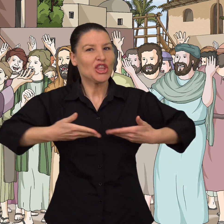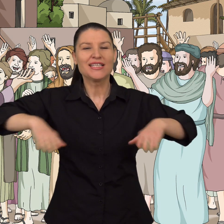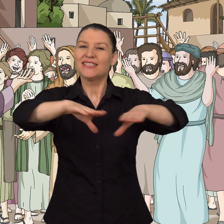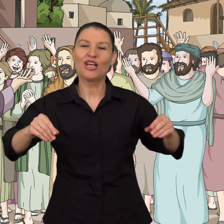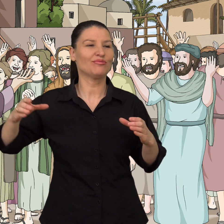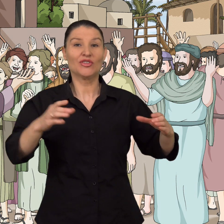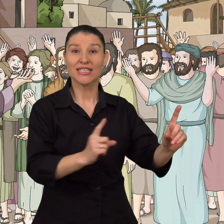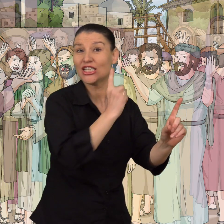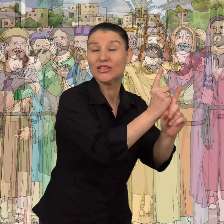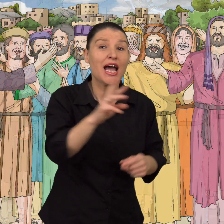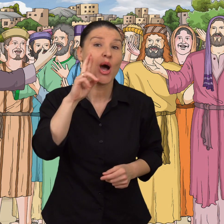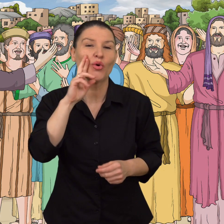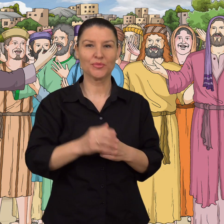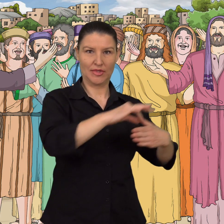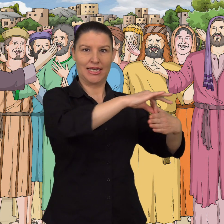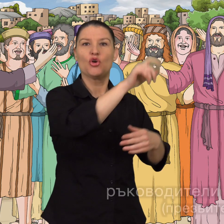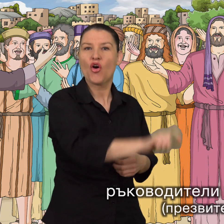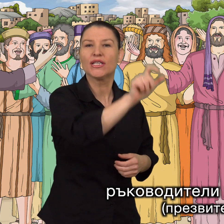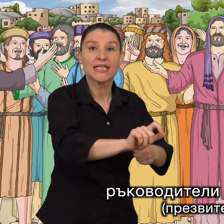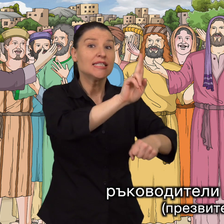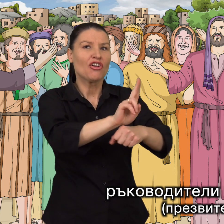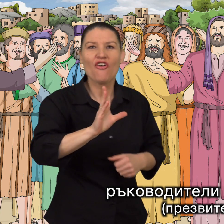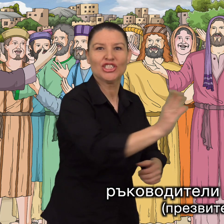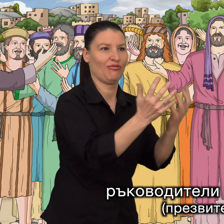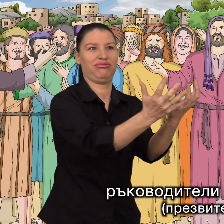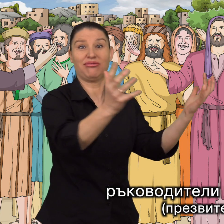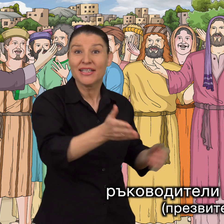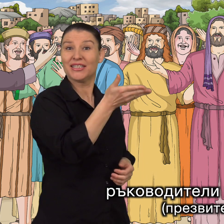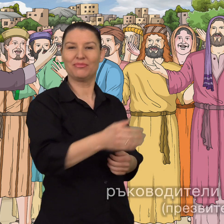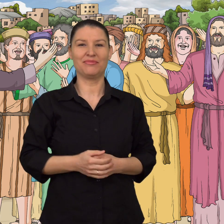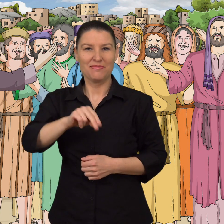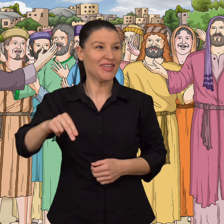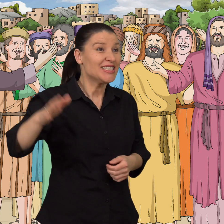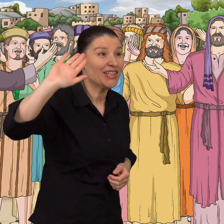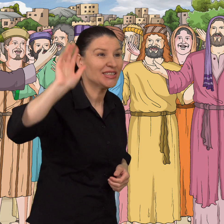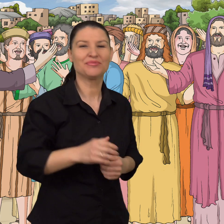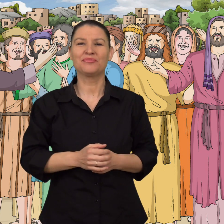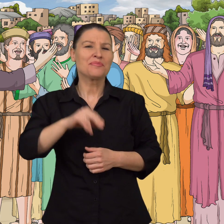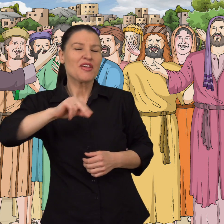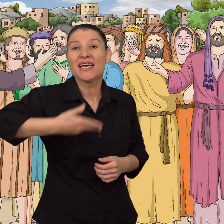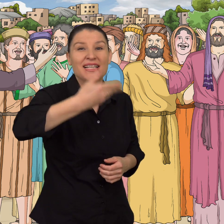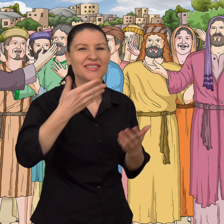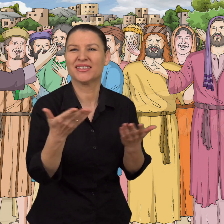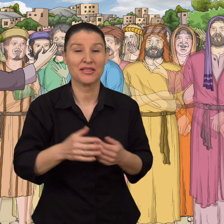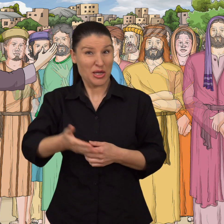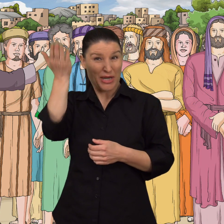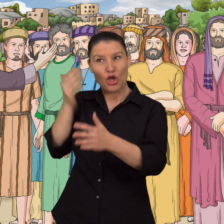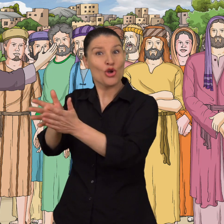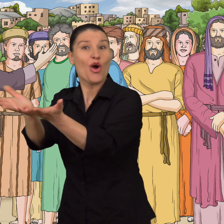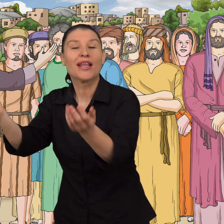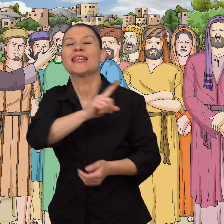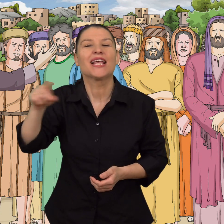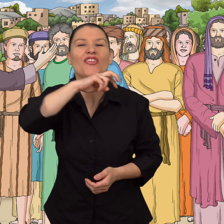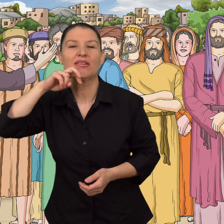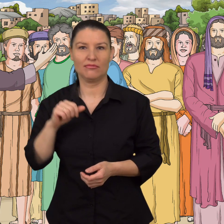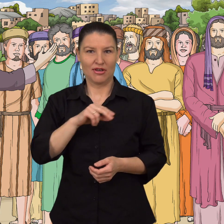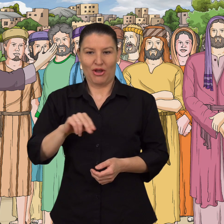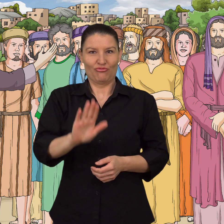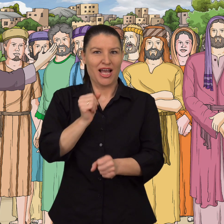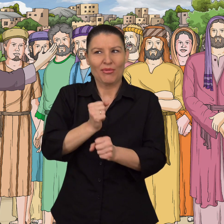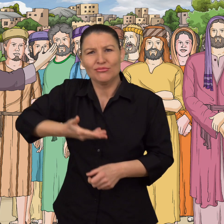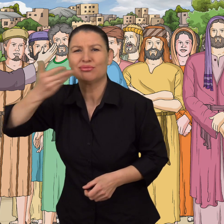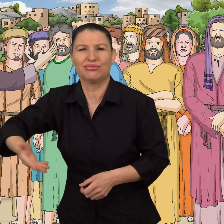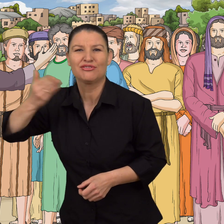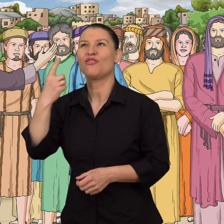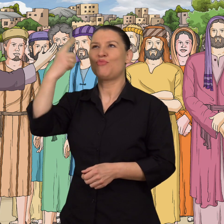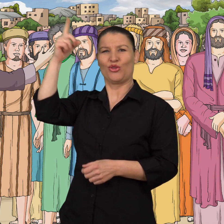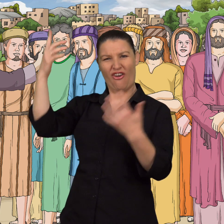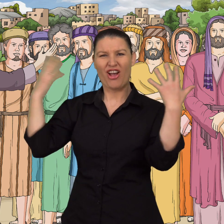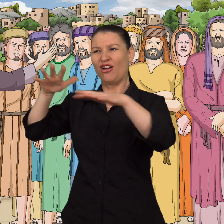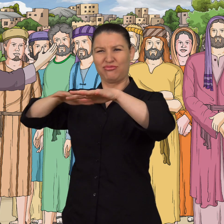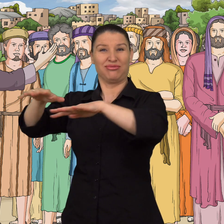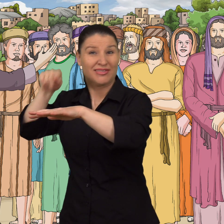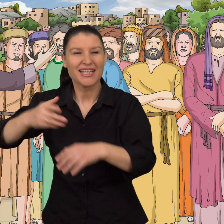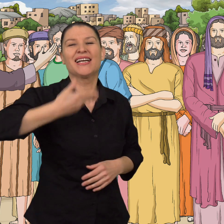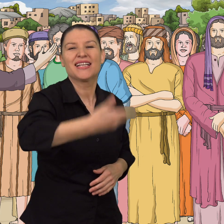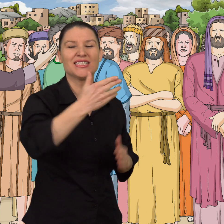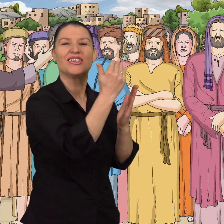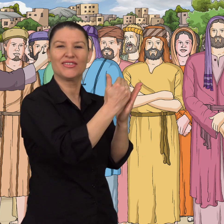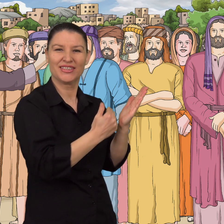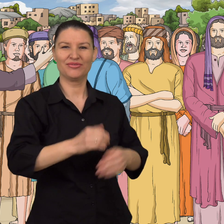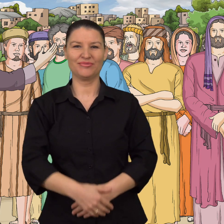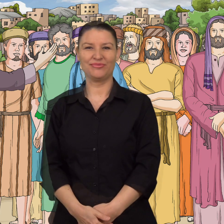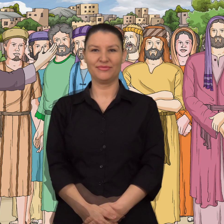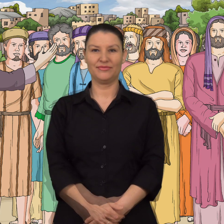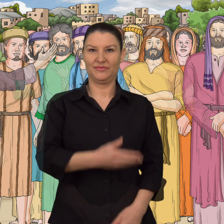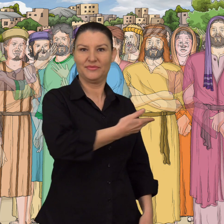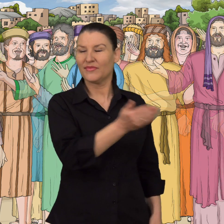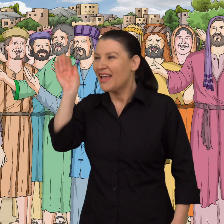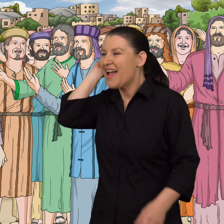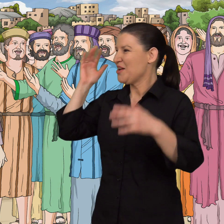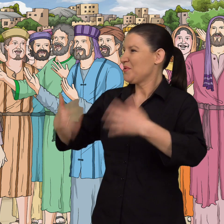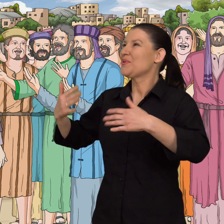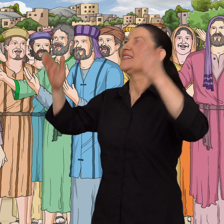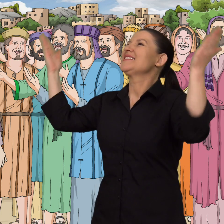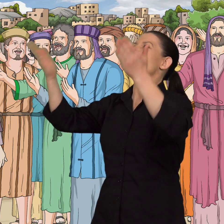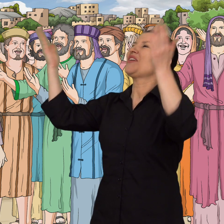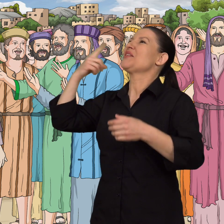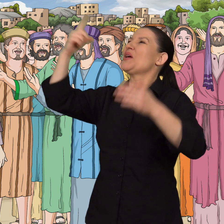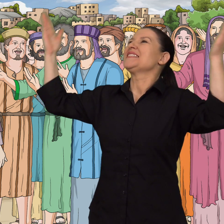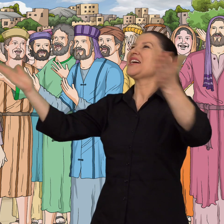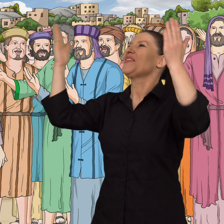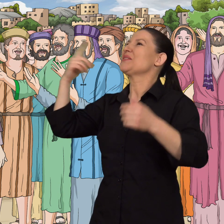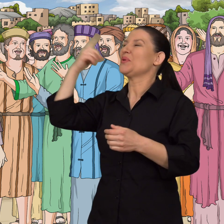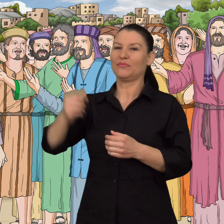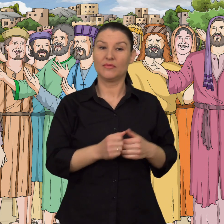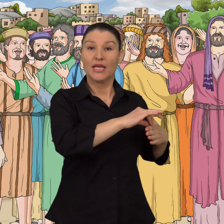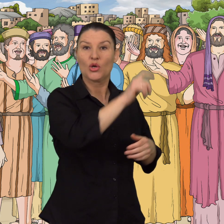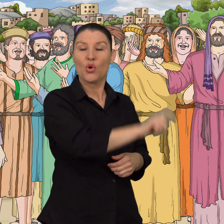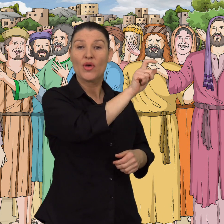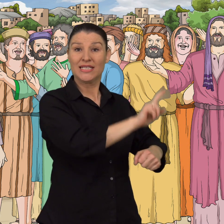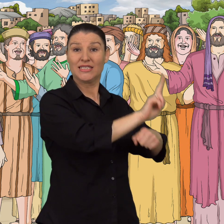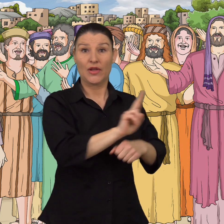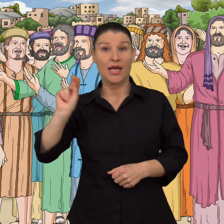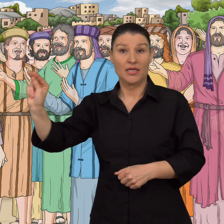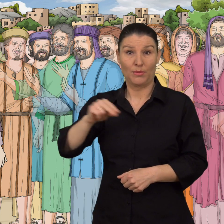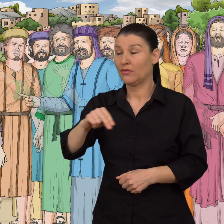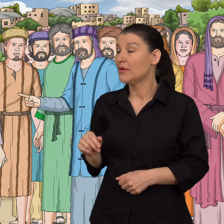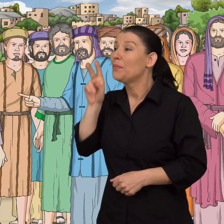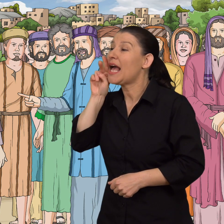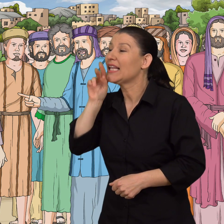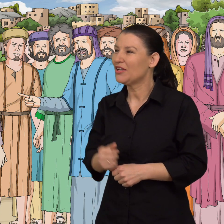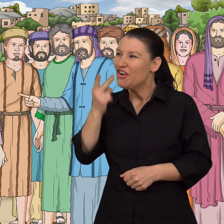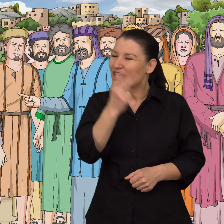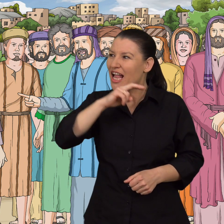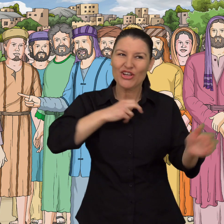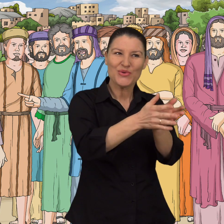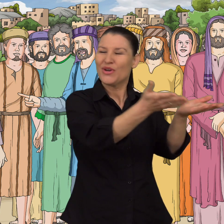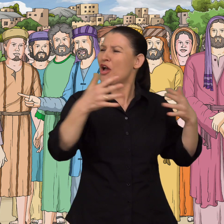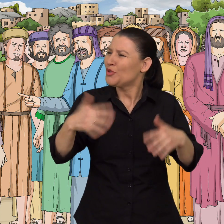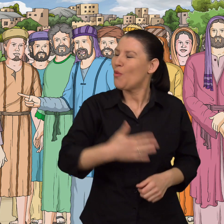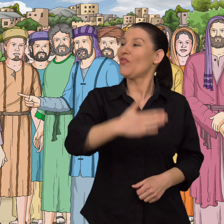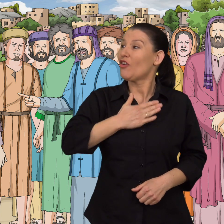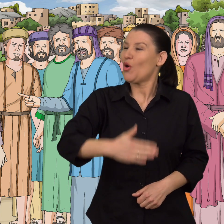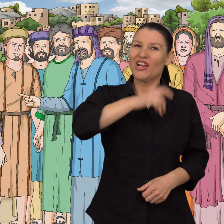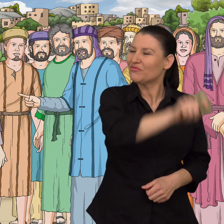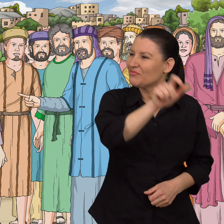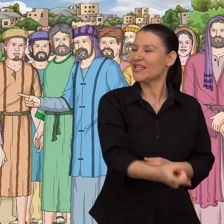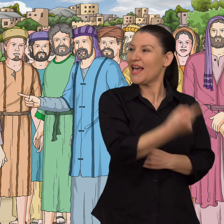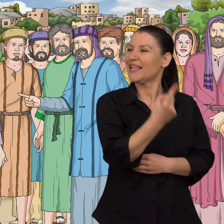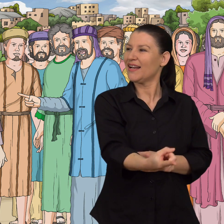The next day Paul went in with us to see James, and all the elders were present. Paul greeted them and recounted one by one the things that God had done among the Gentiles through his ministry. When they heard this, they glorified God.